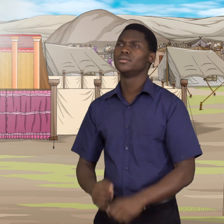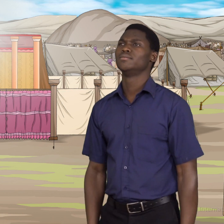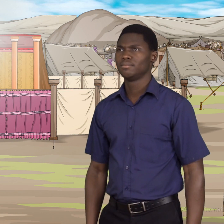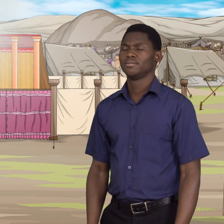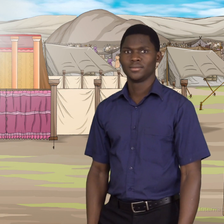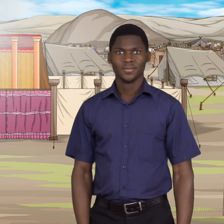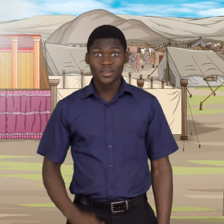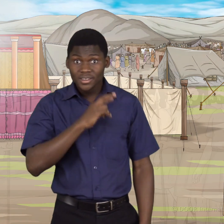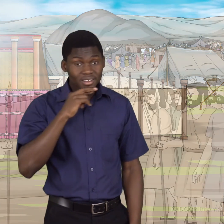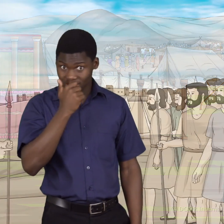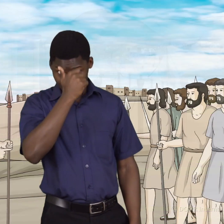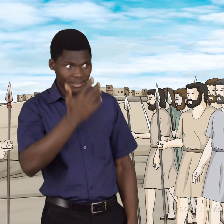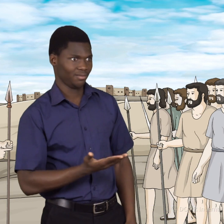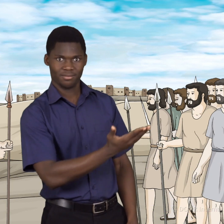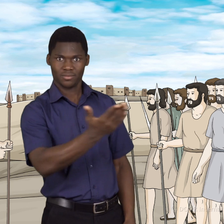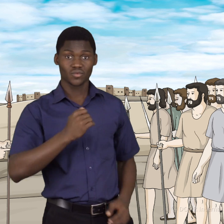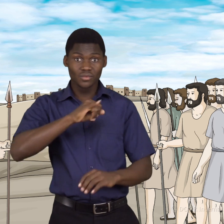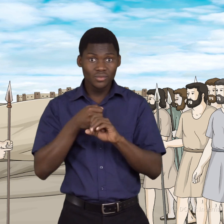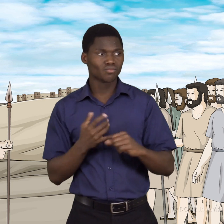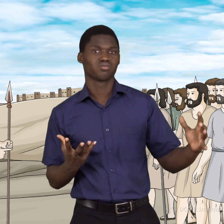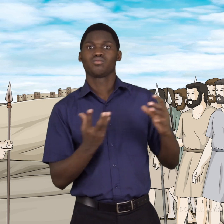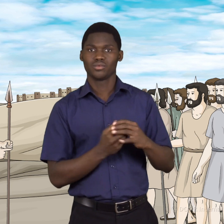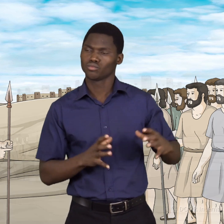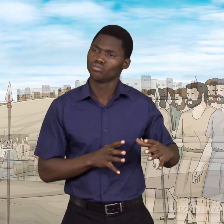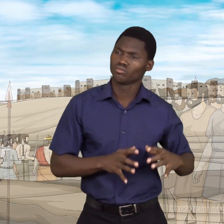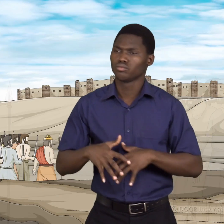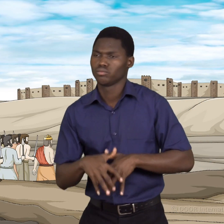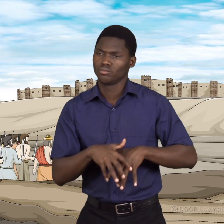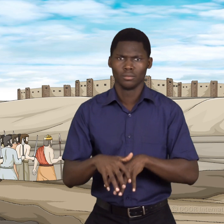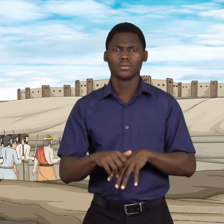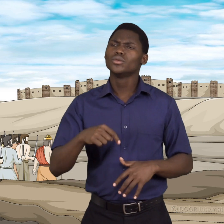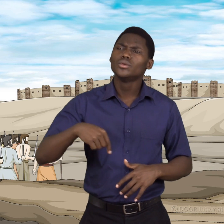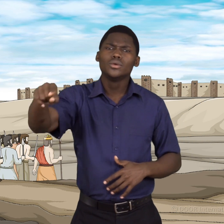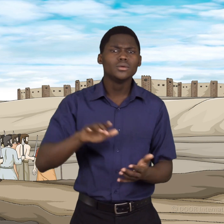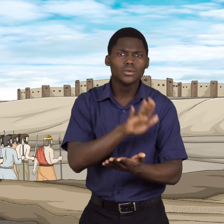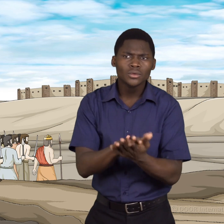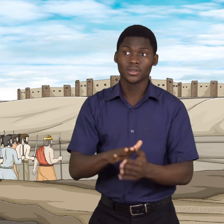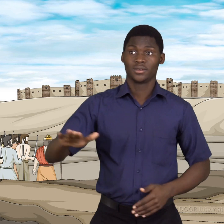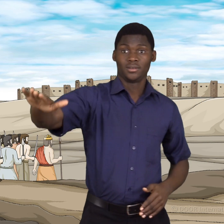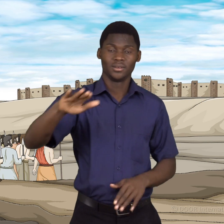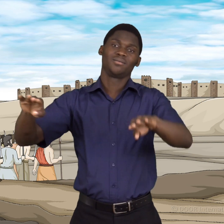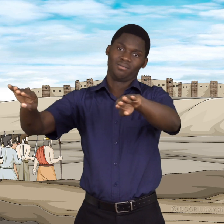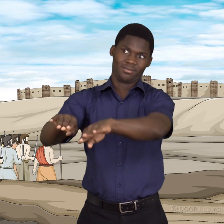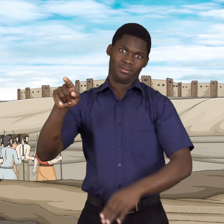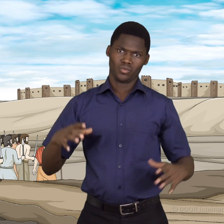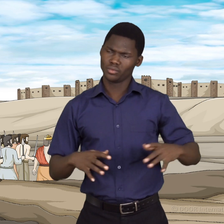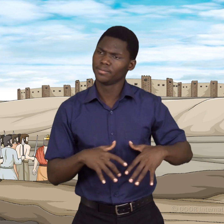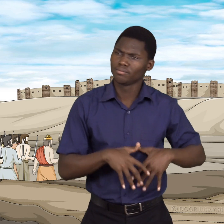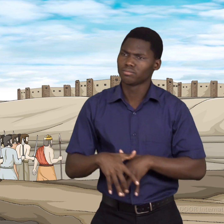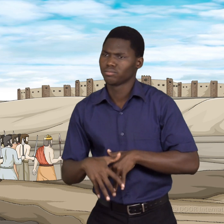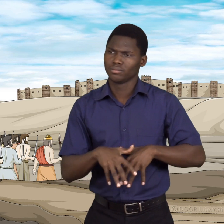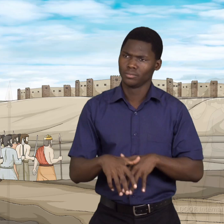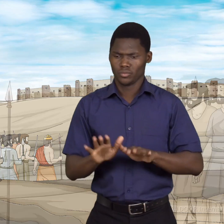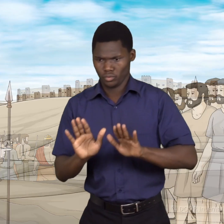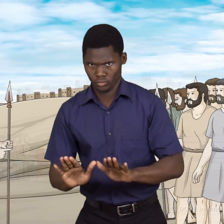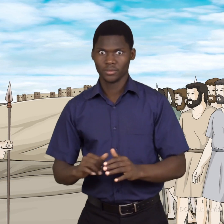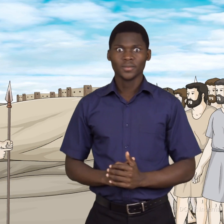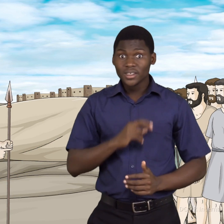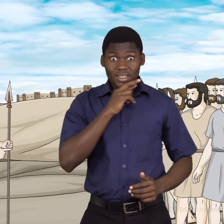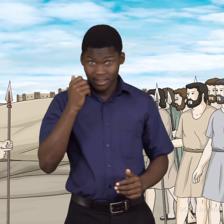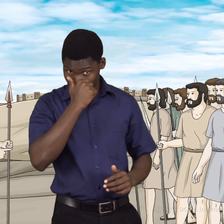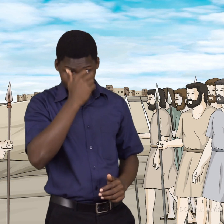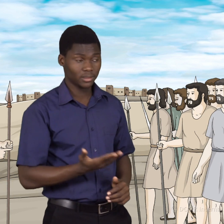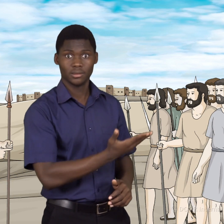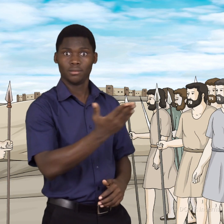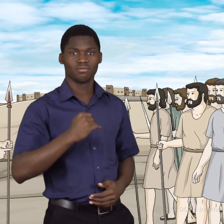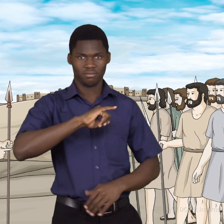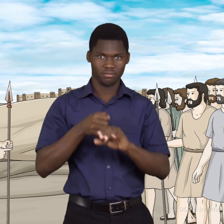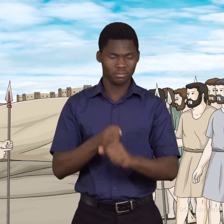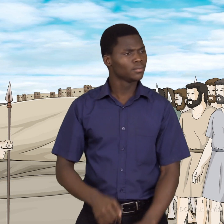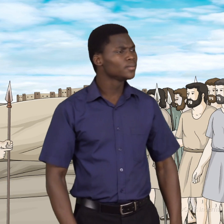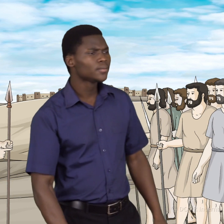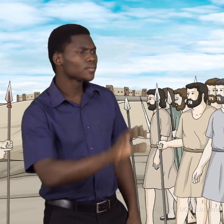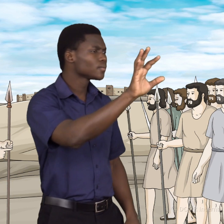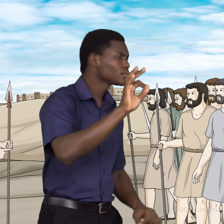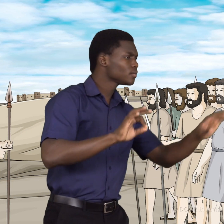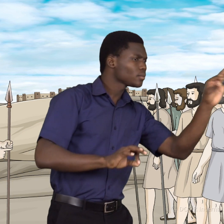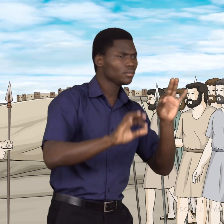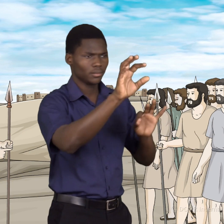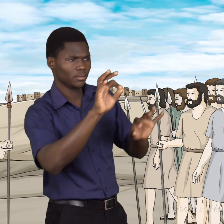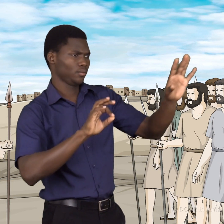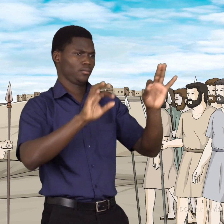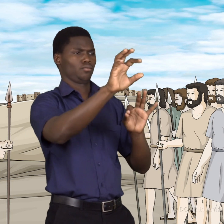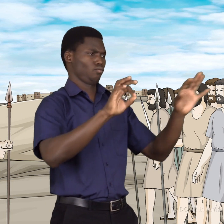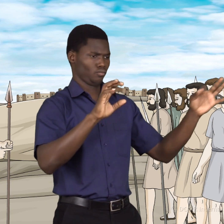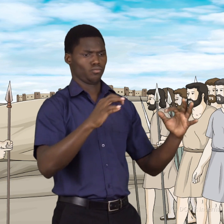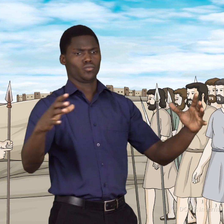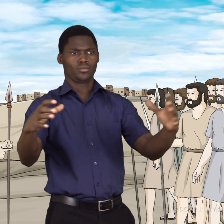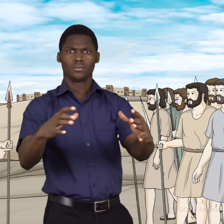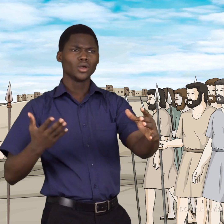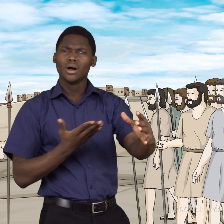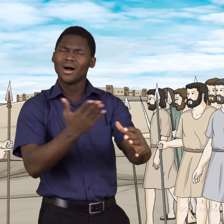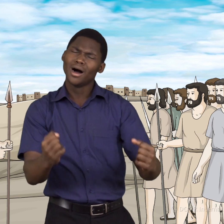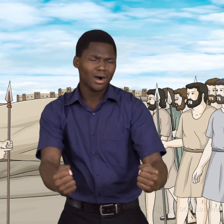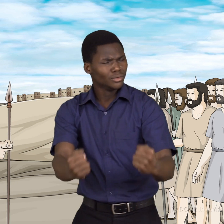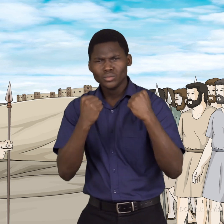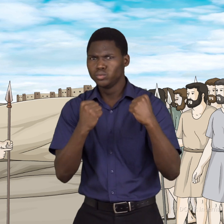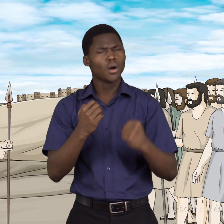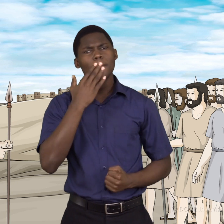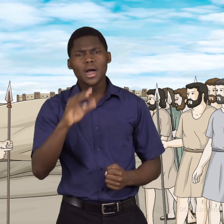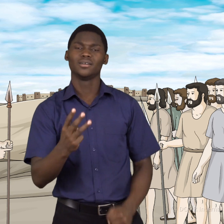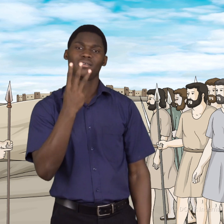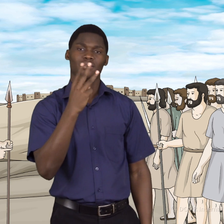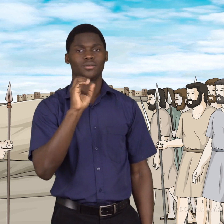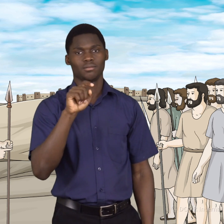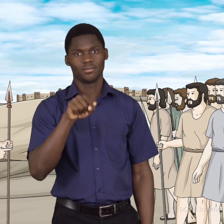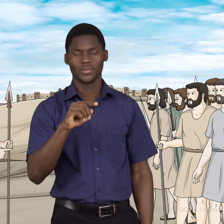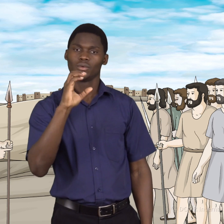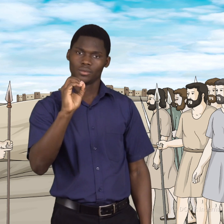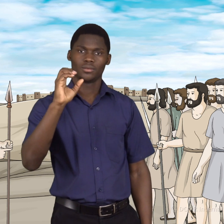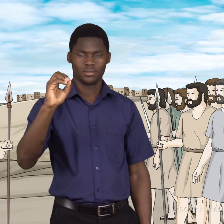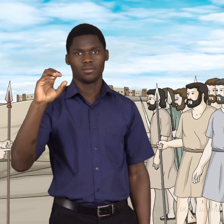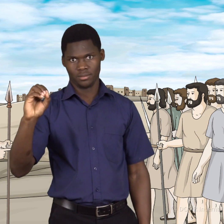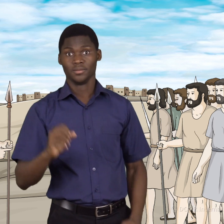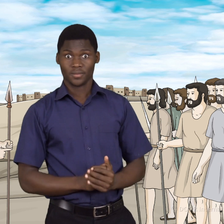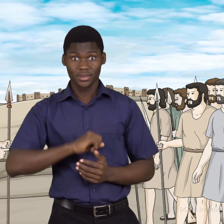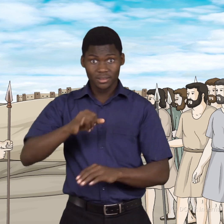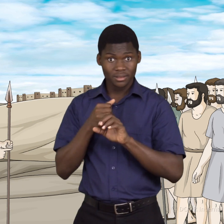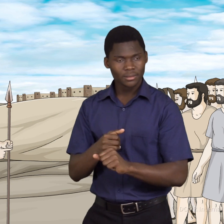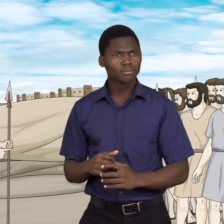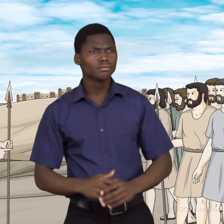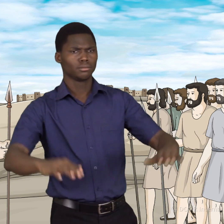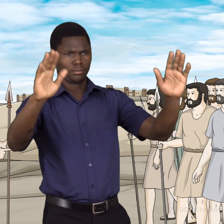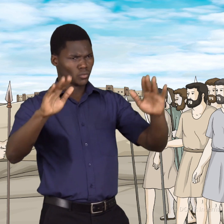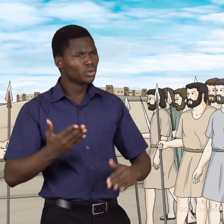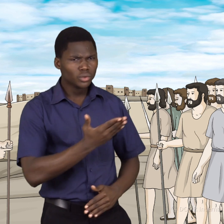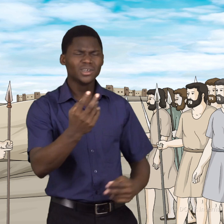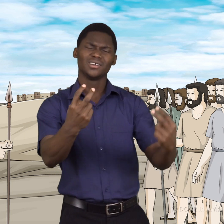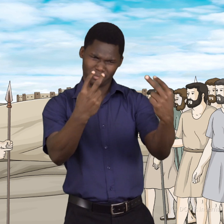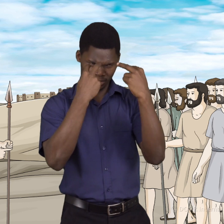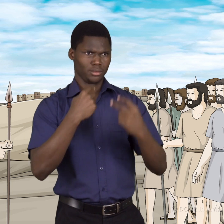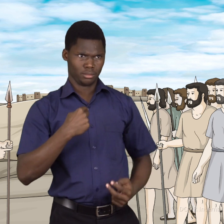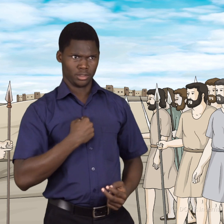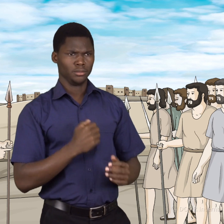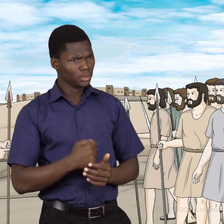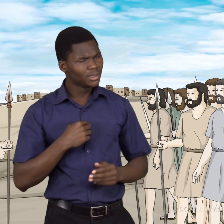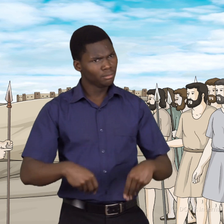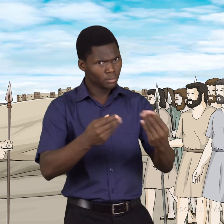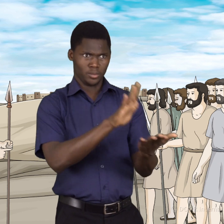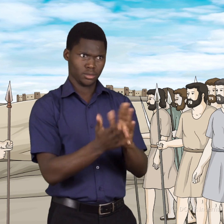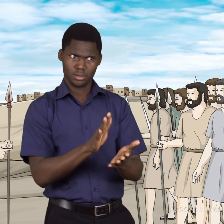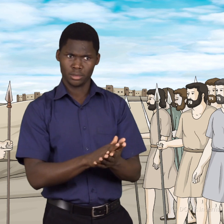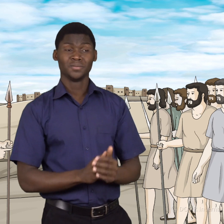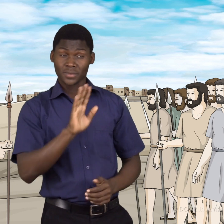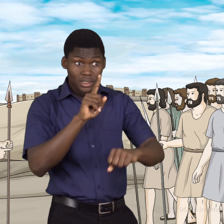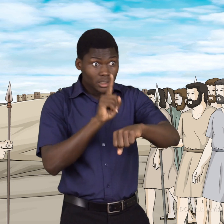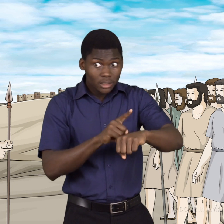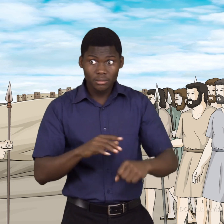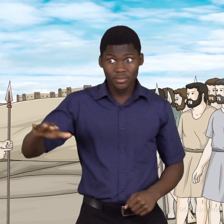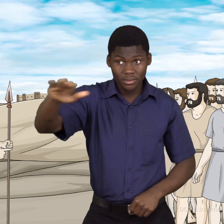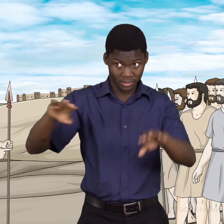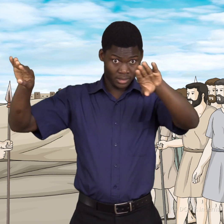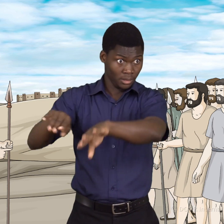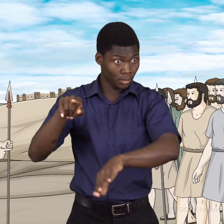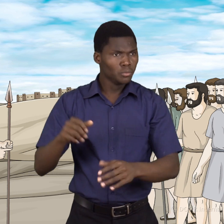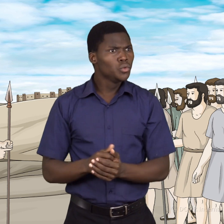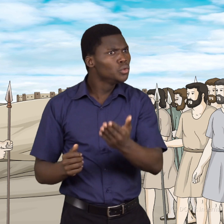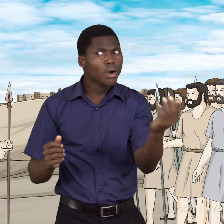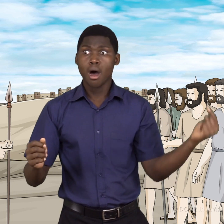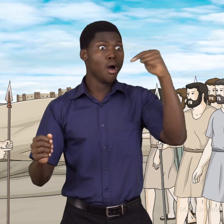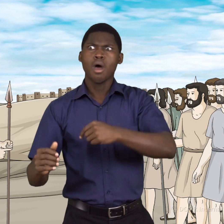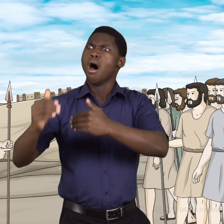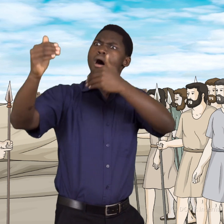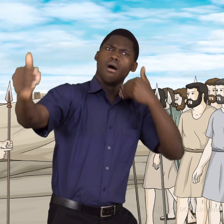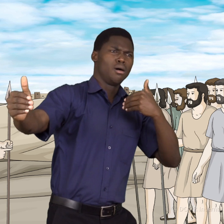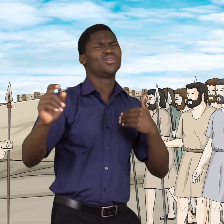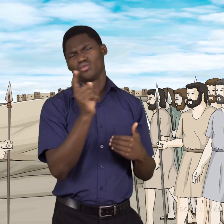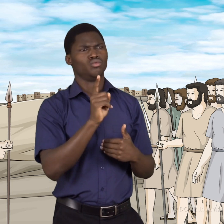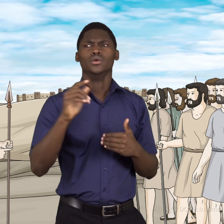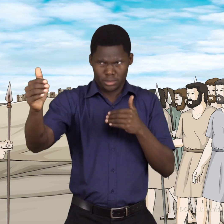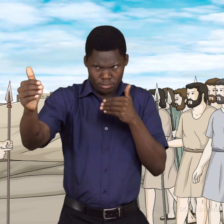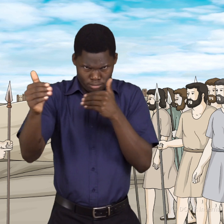So Joshua and the whole army set out to attack Ai. Joshua chose 30,000 mighty men of valor and sent them out at night with these orders: “Pay attention. You are to lie in ambush behind the city, not too far from it. All of you must be ready.